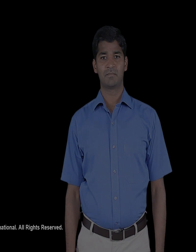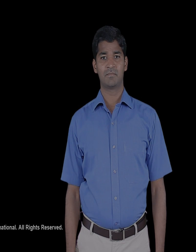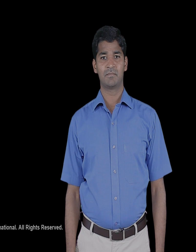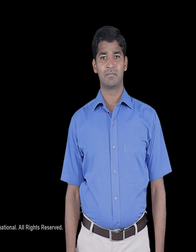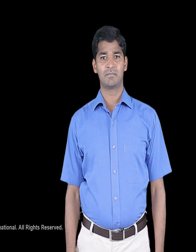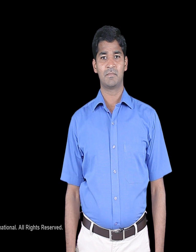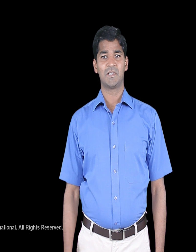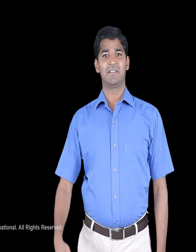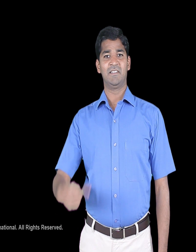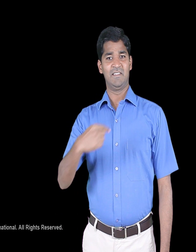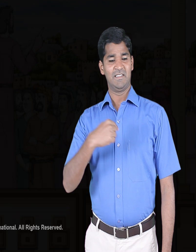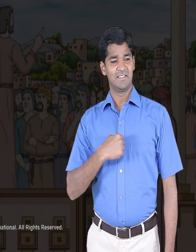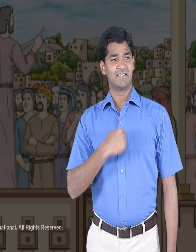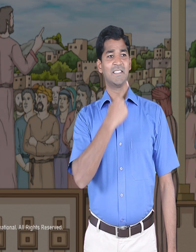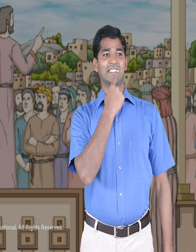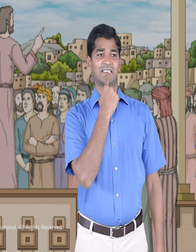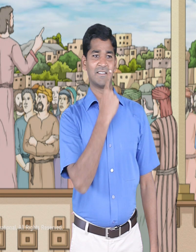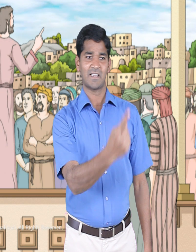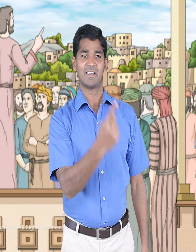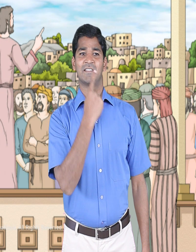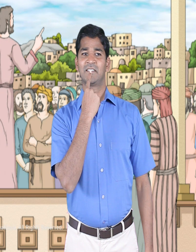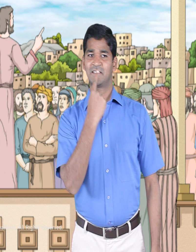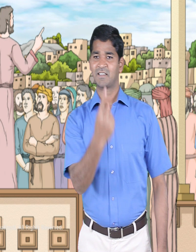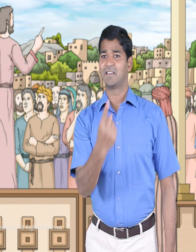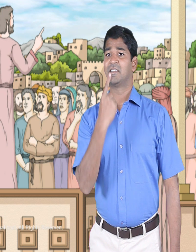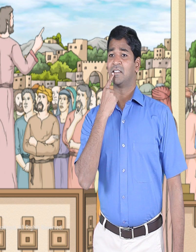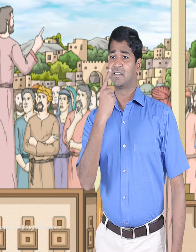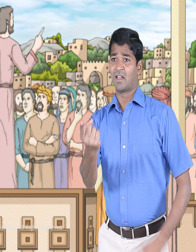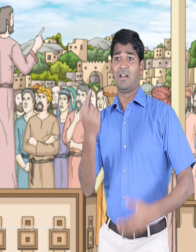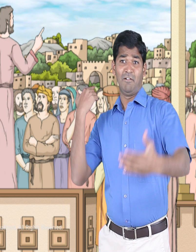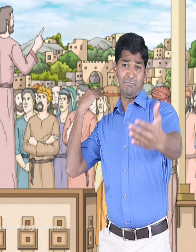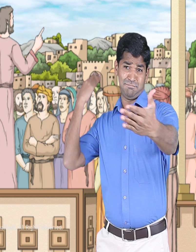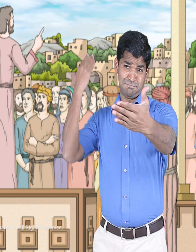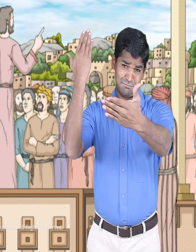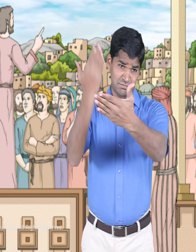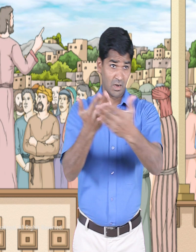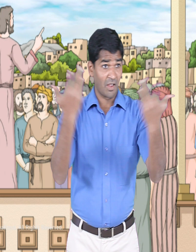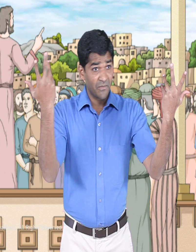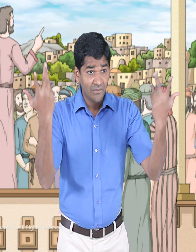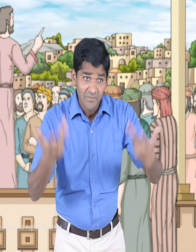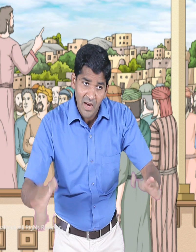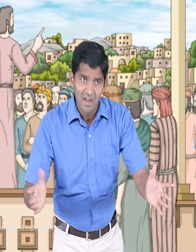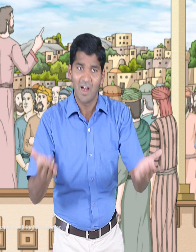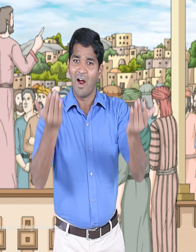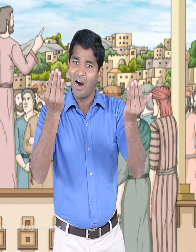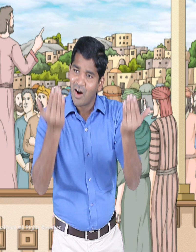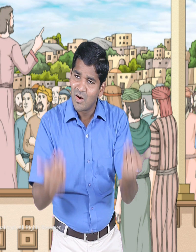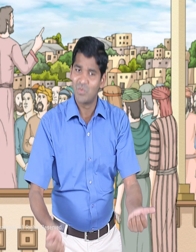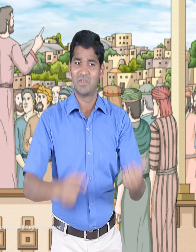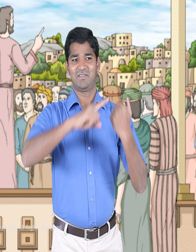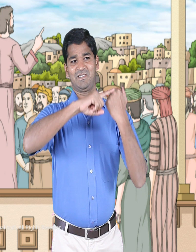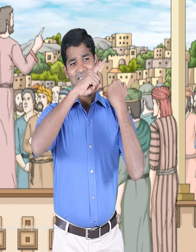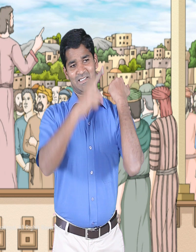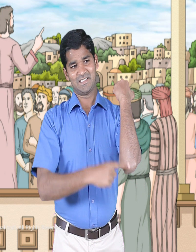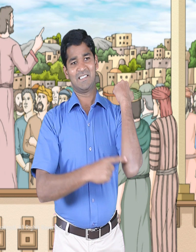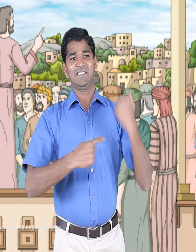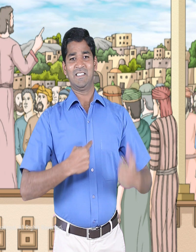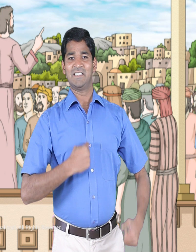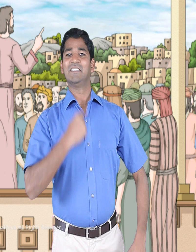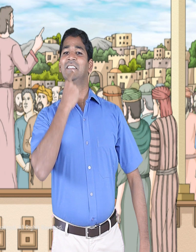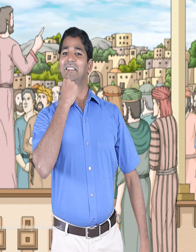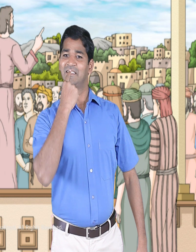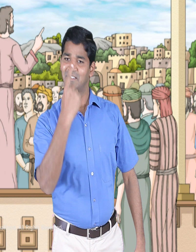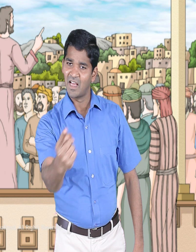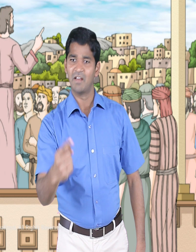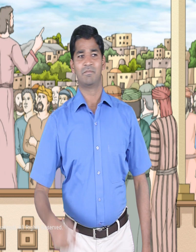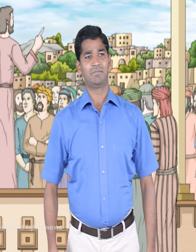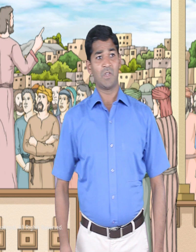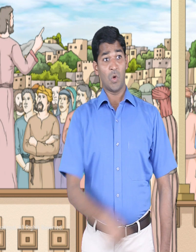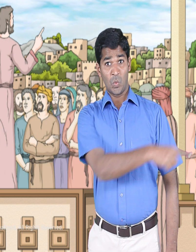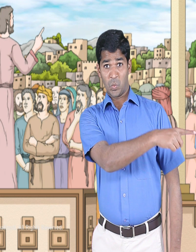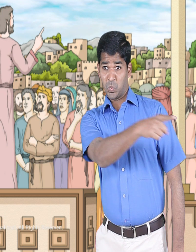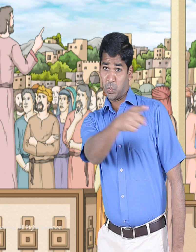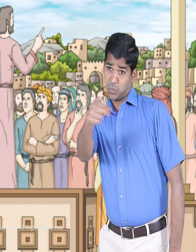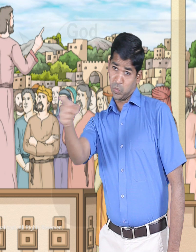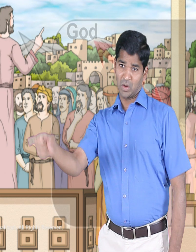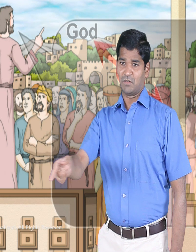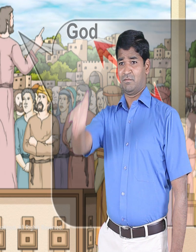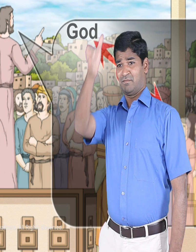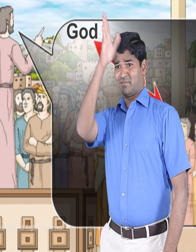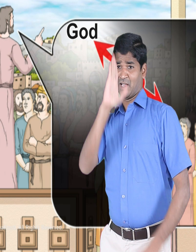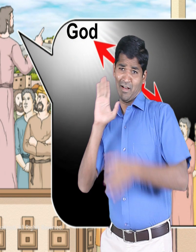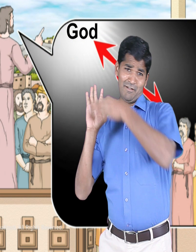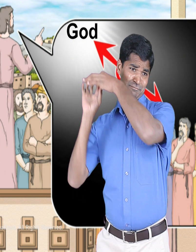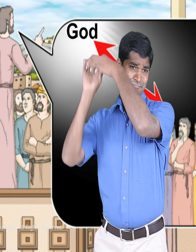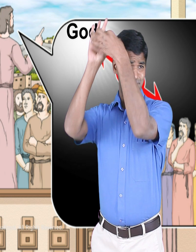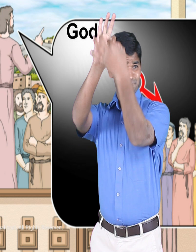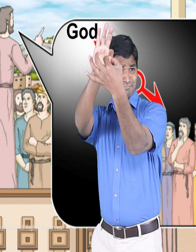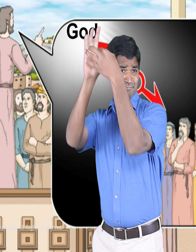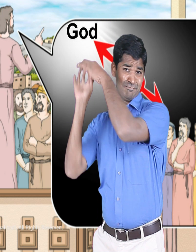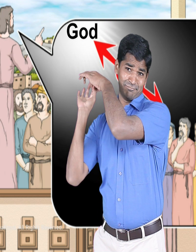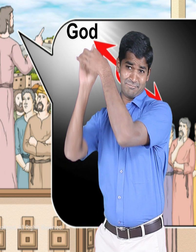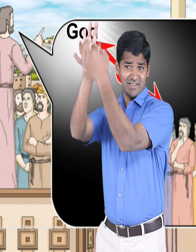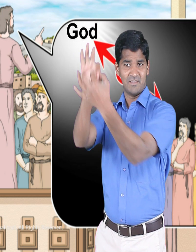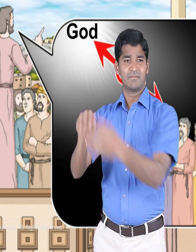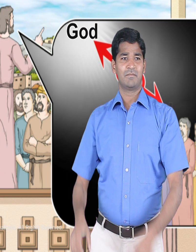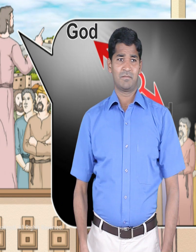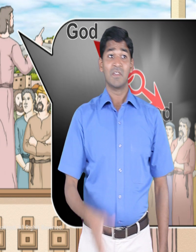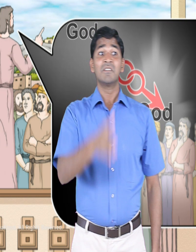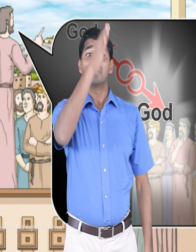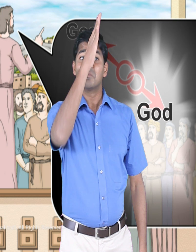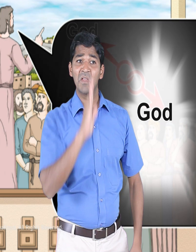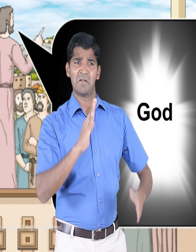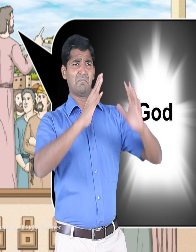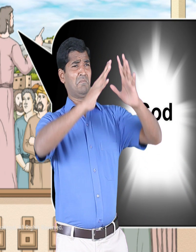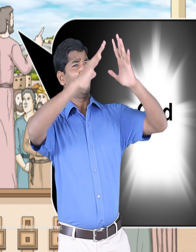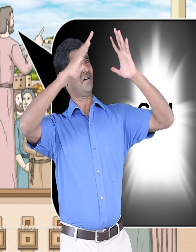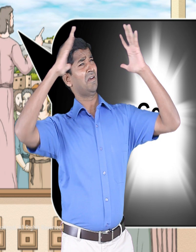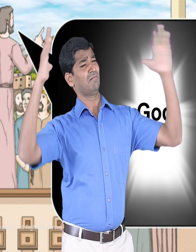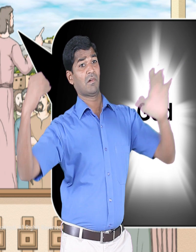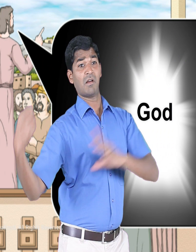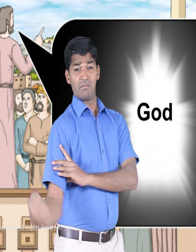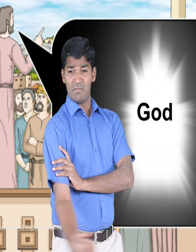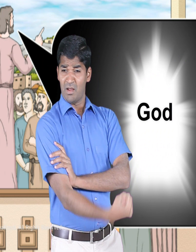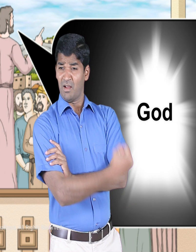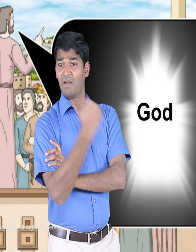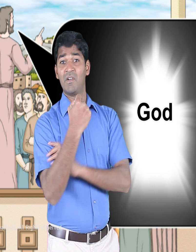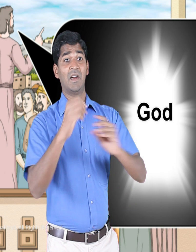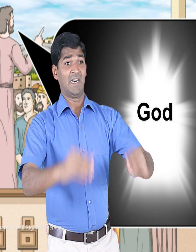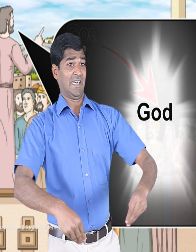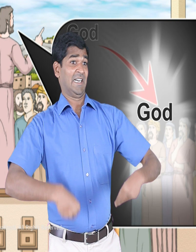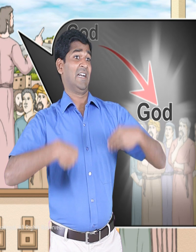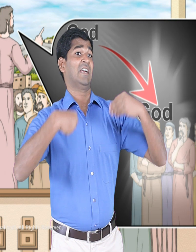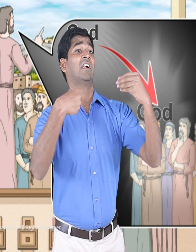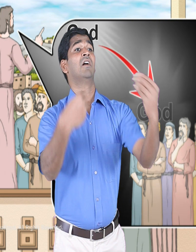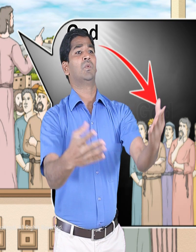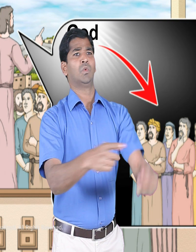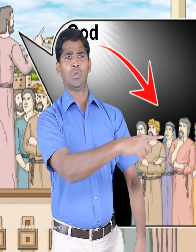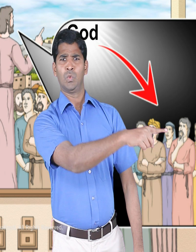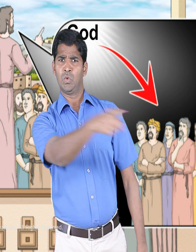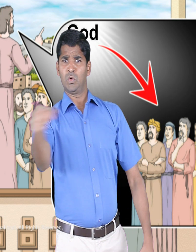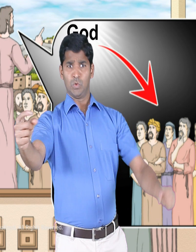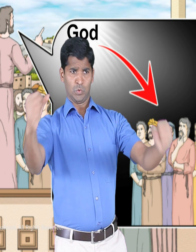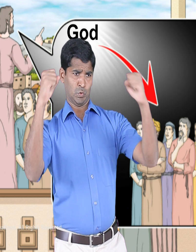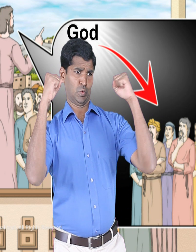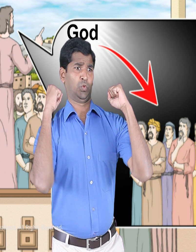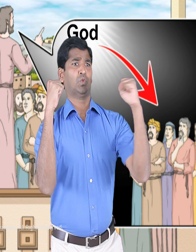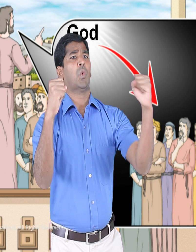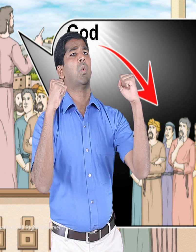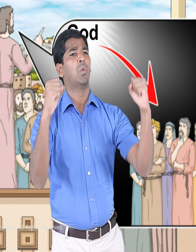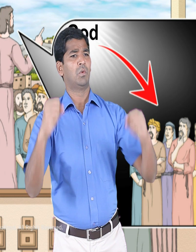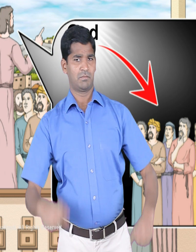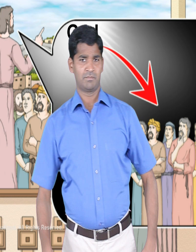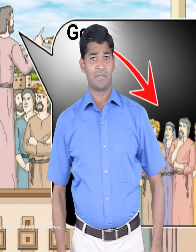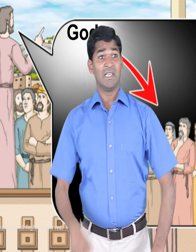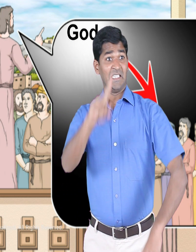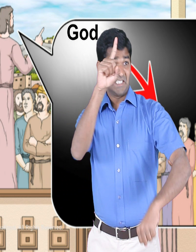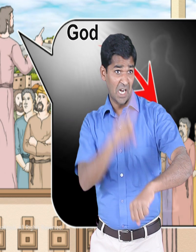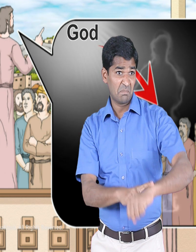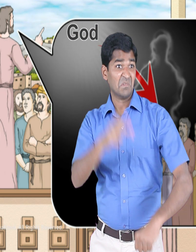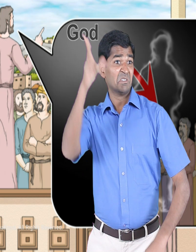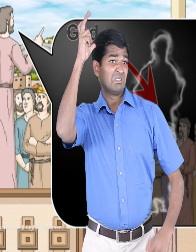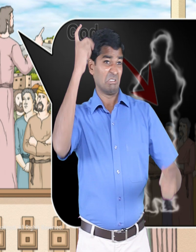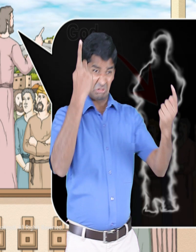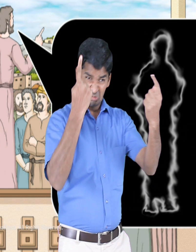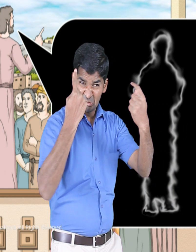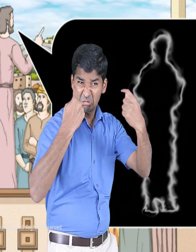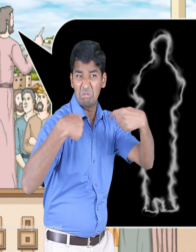Finally, be strong in the Lord and in His mighty power.